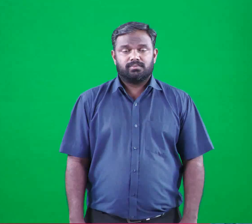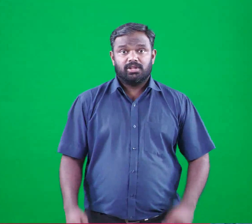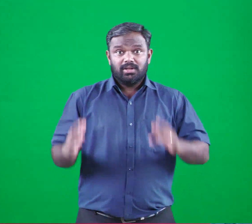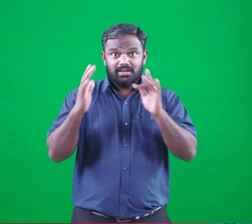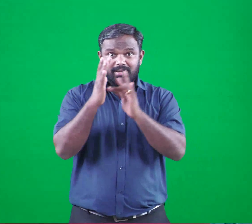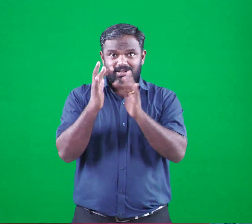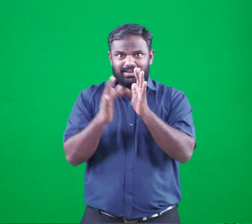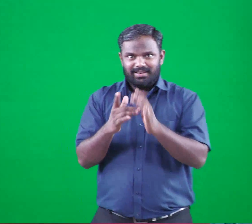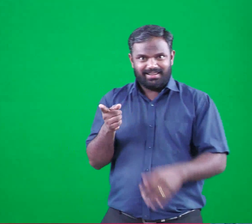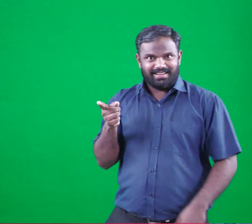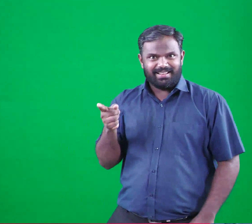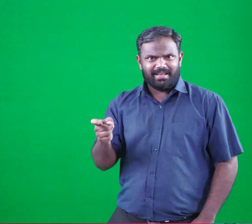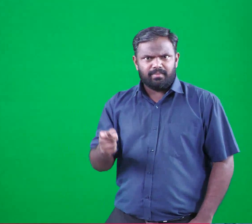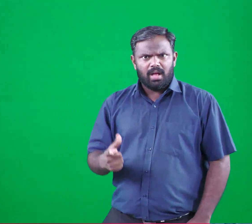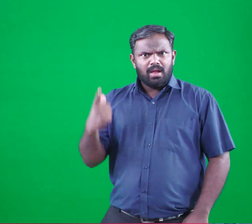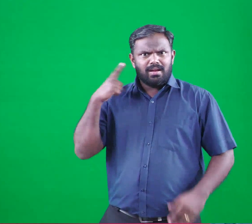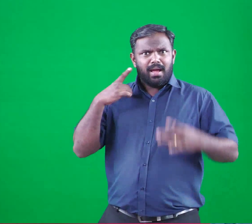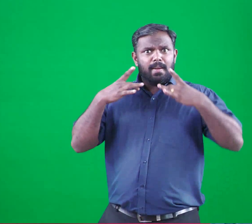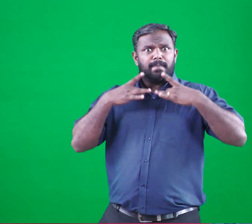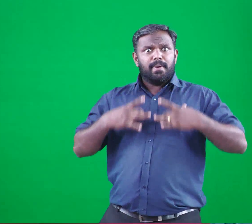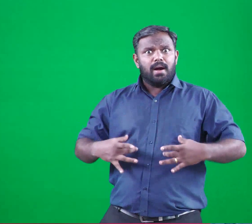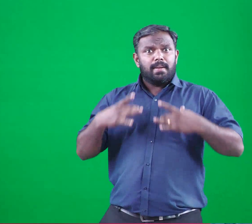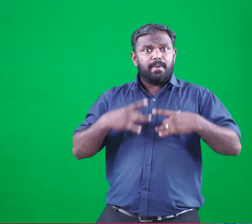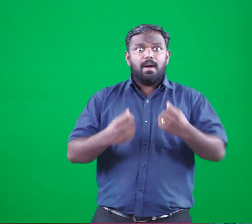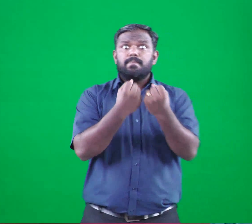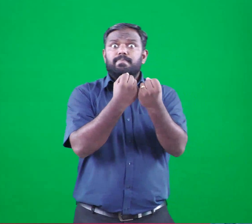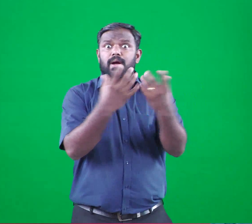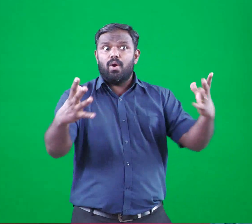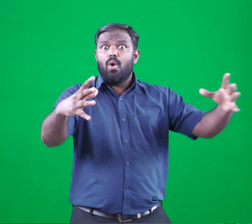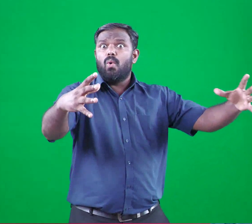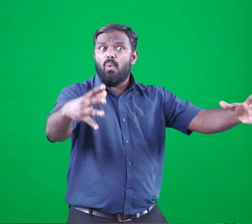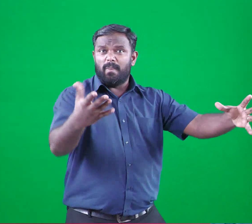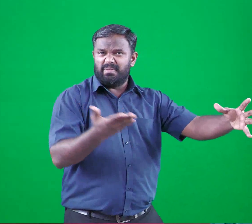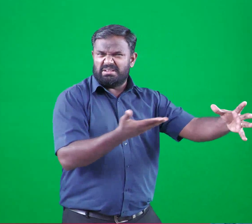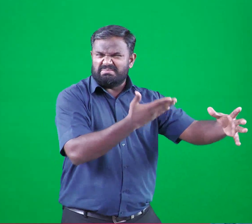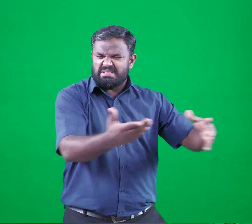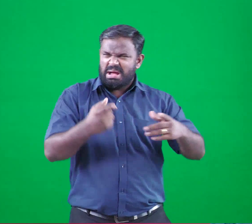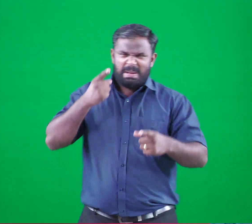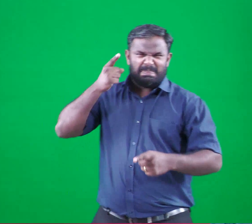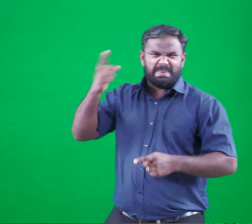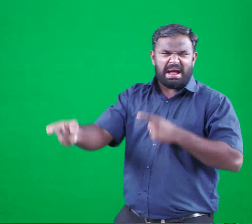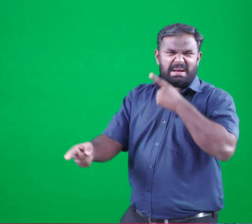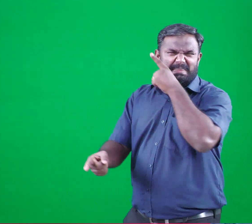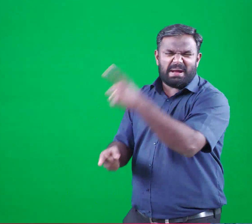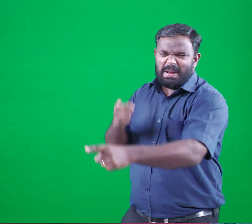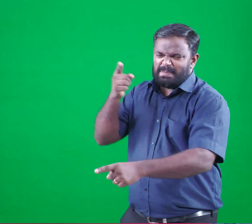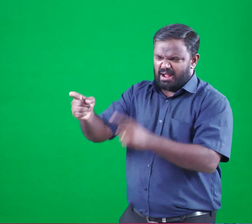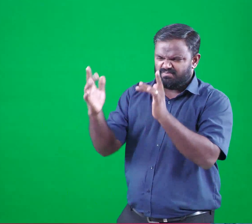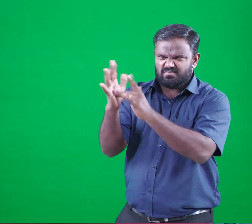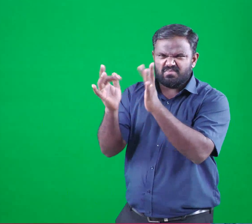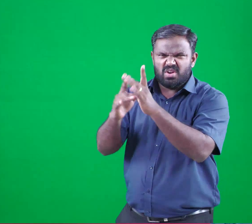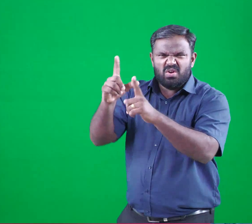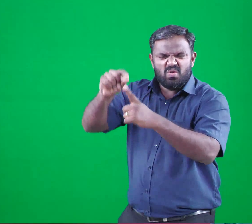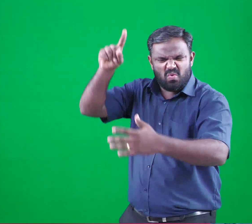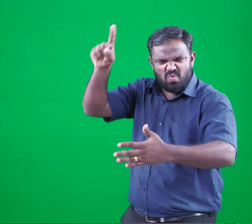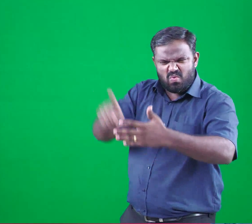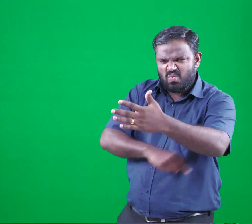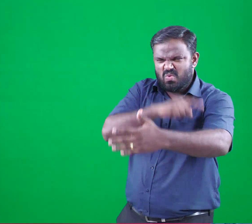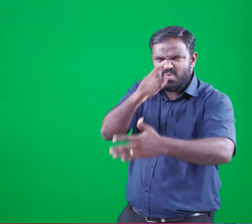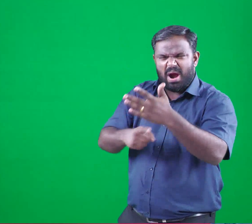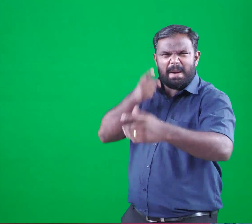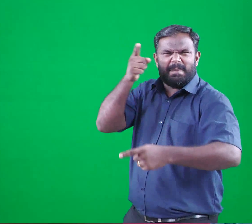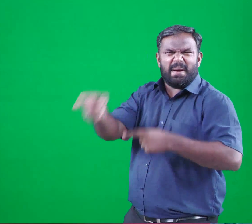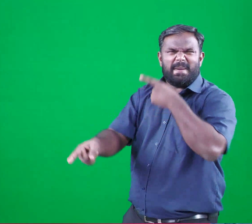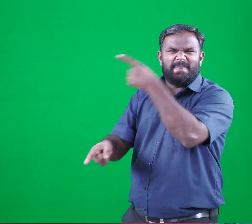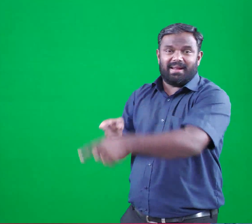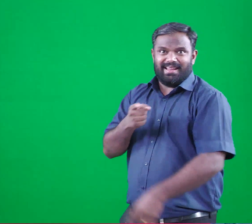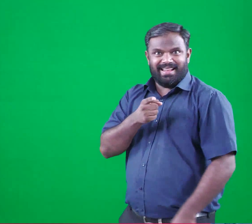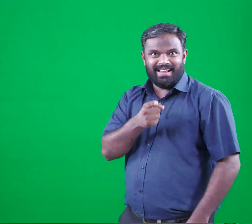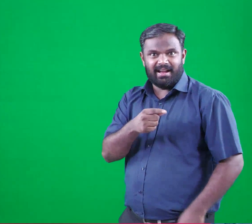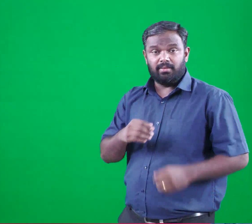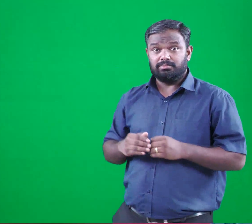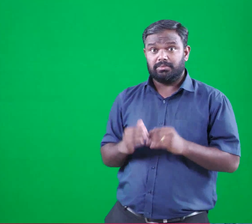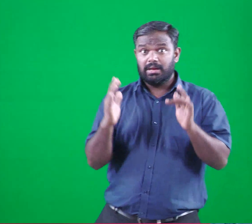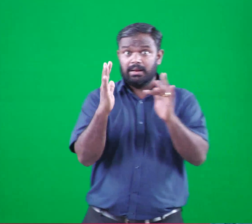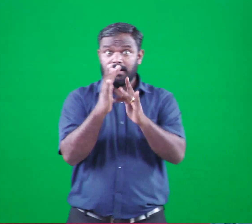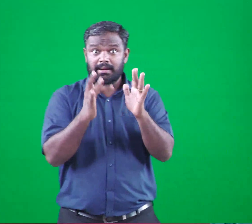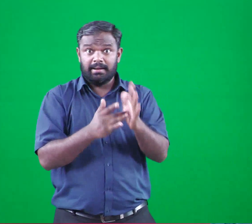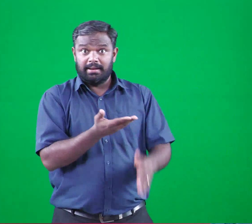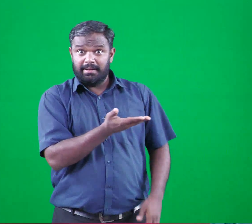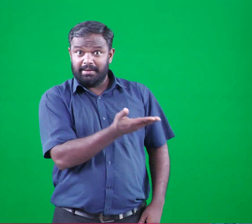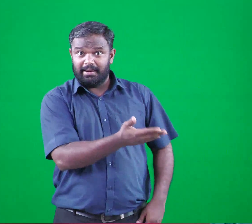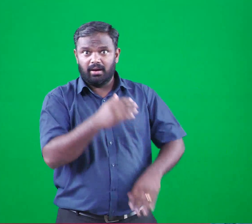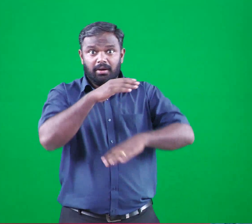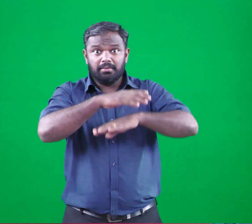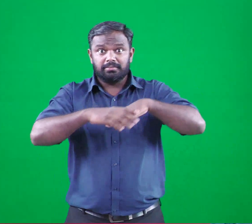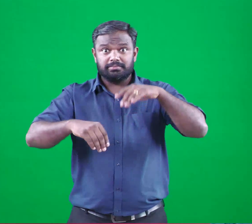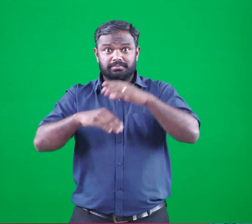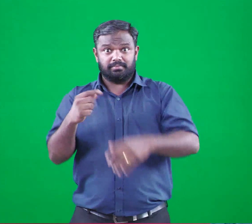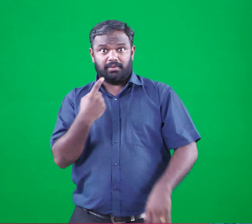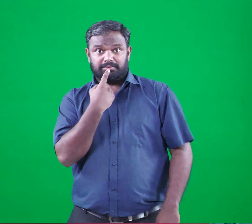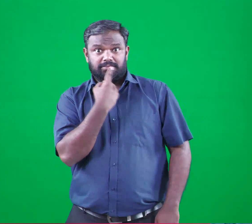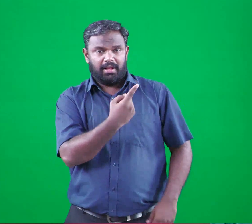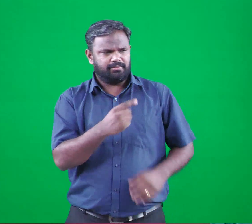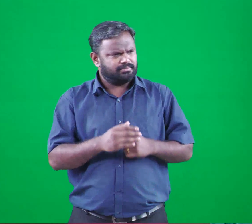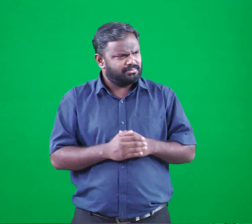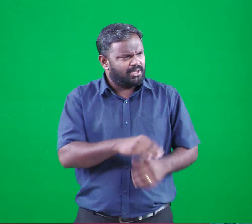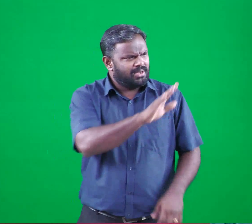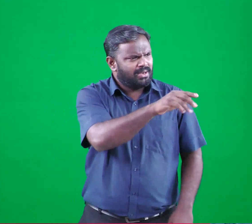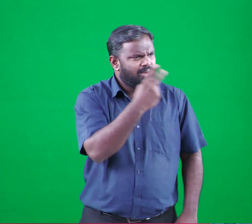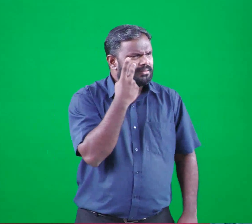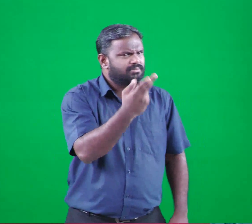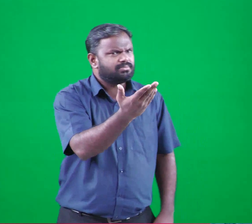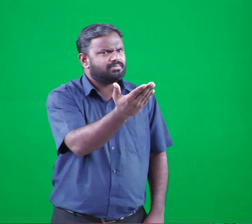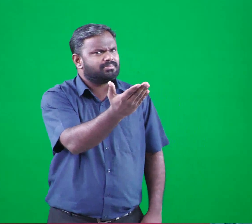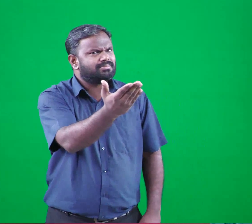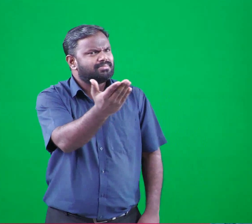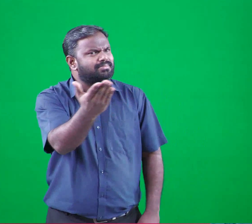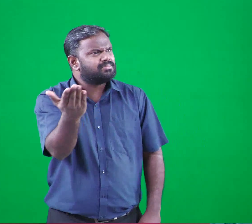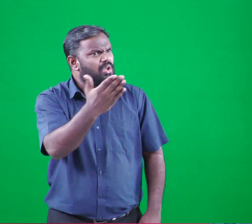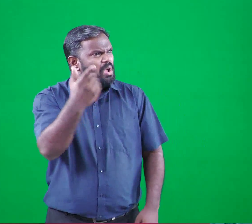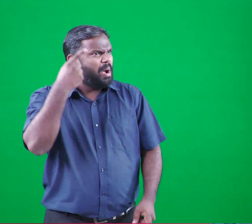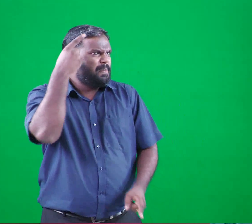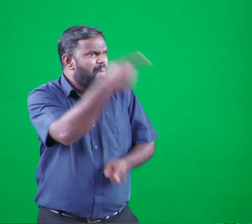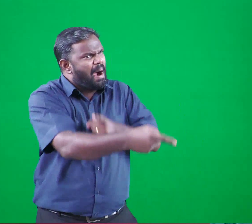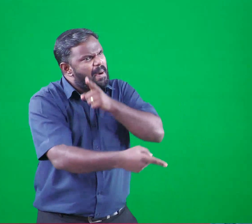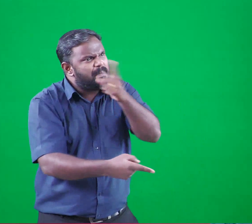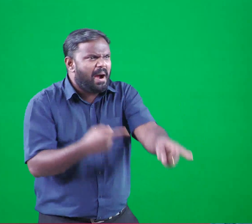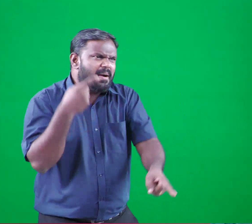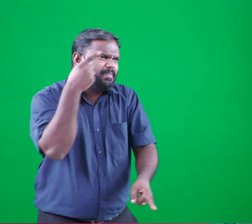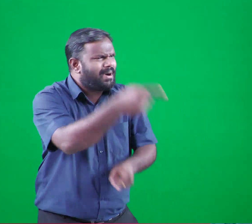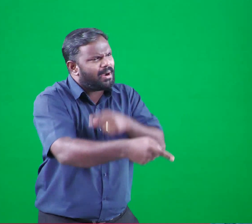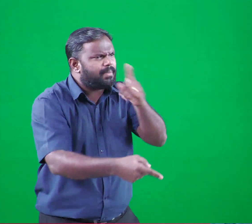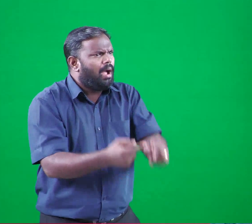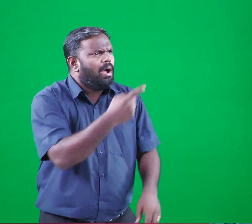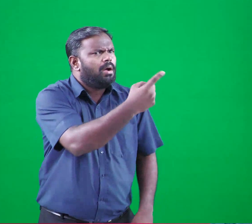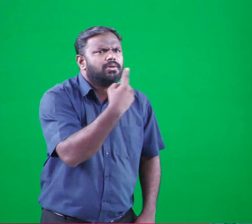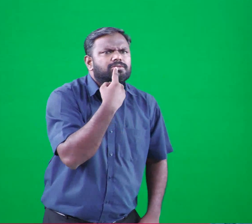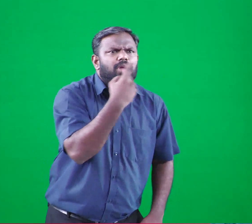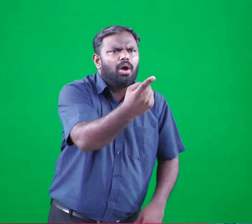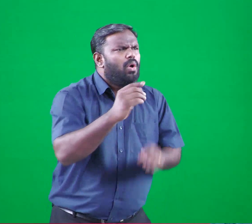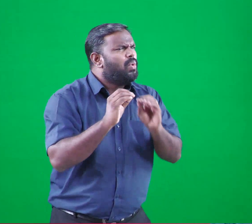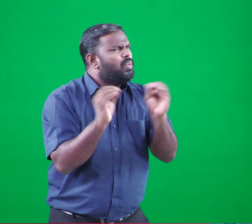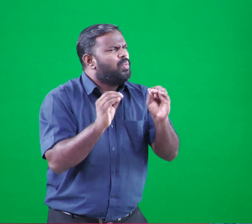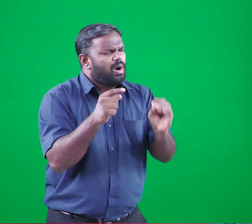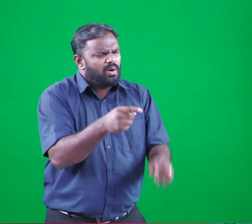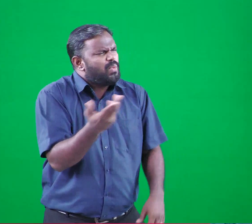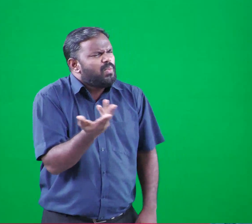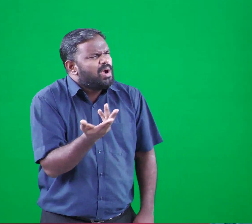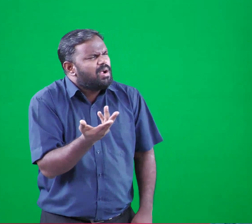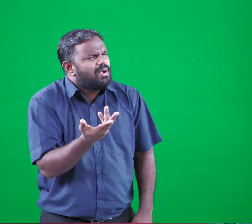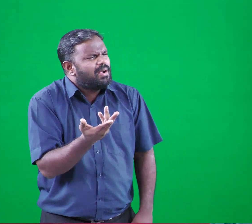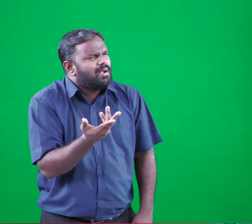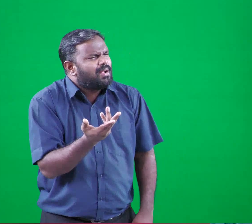And the chief priests began to accuse Him of many things. Then Pilate questioned Him again, "Have You no answer?